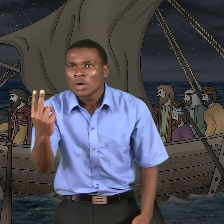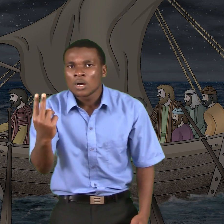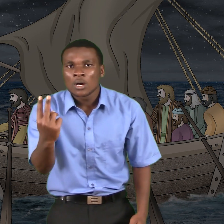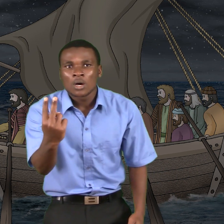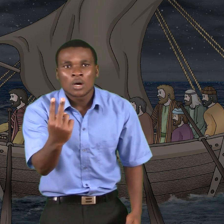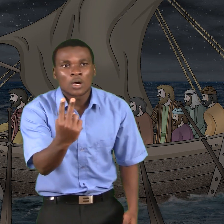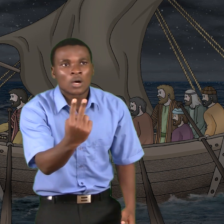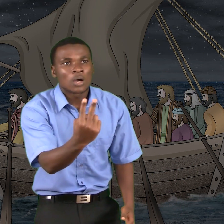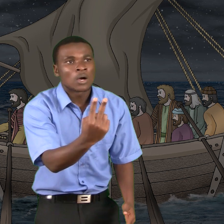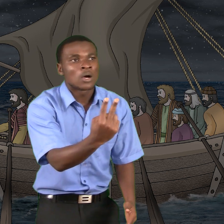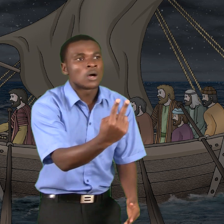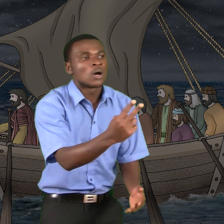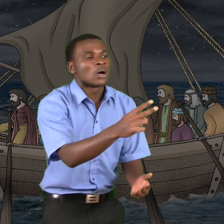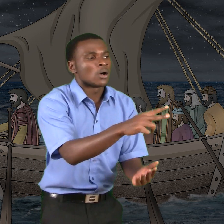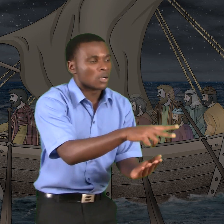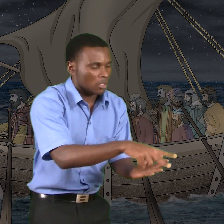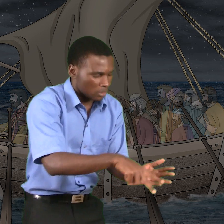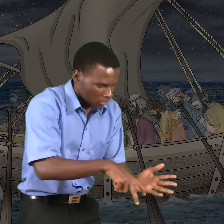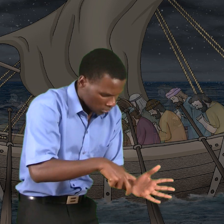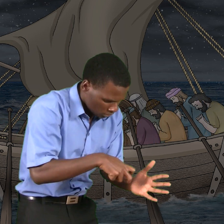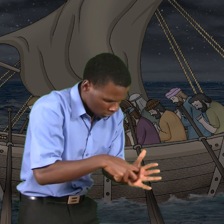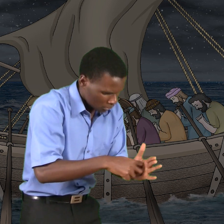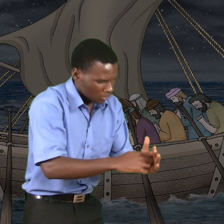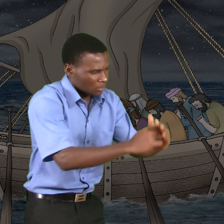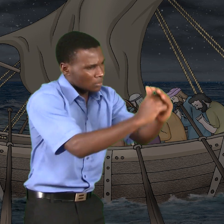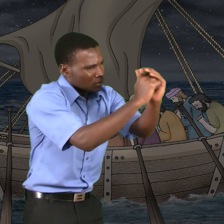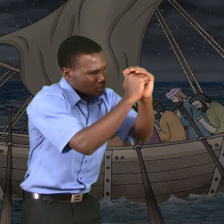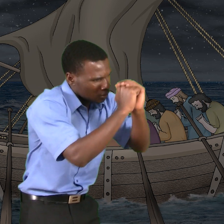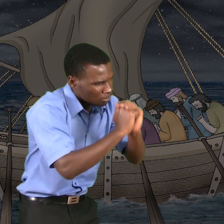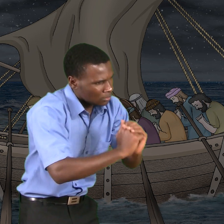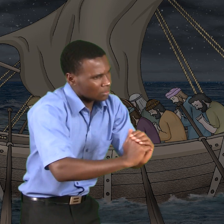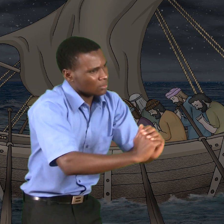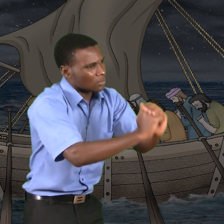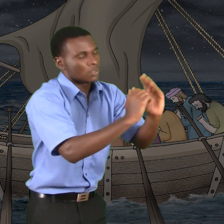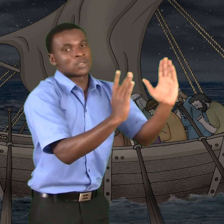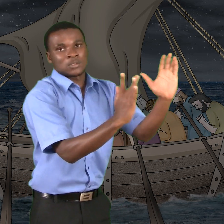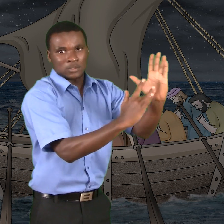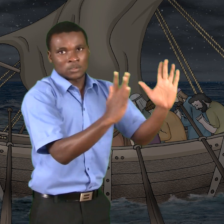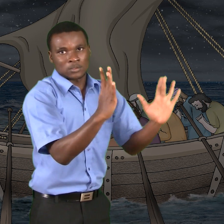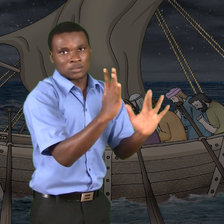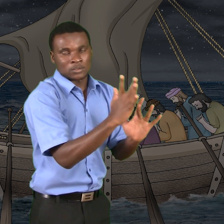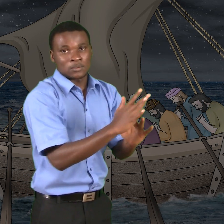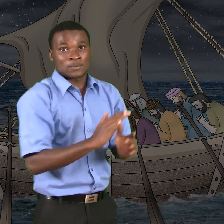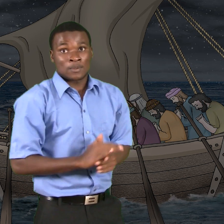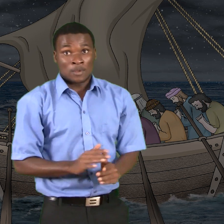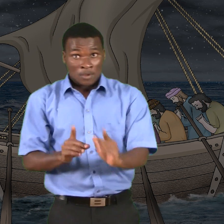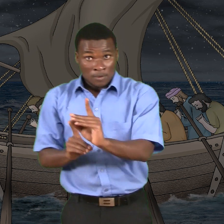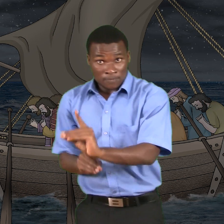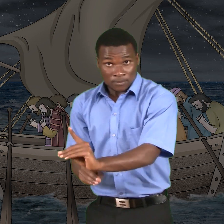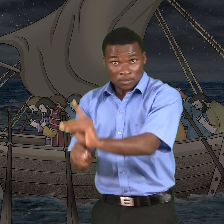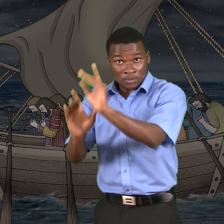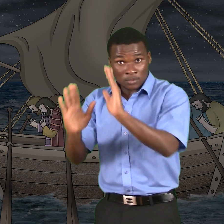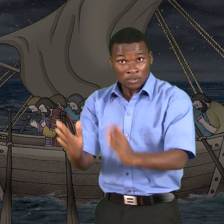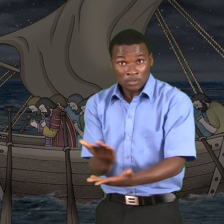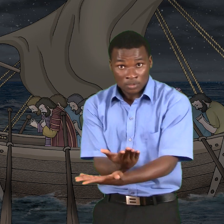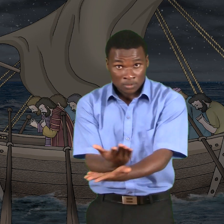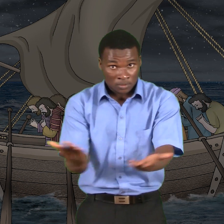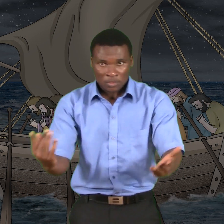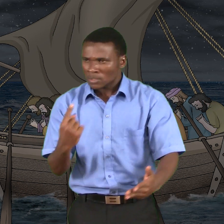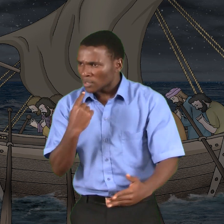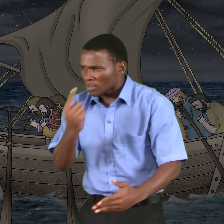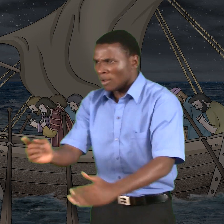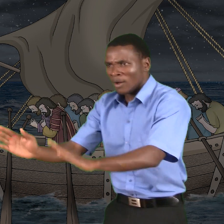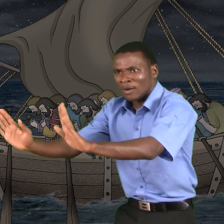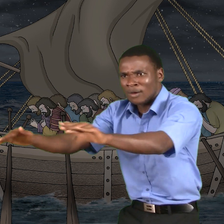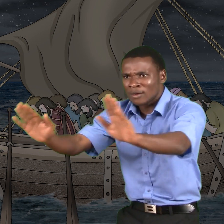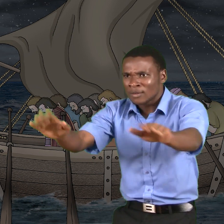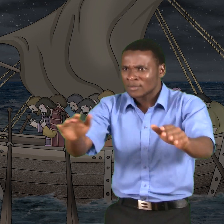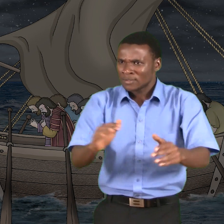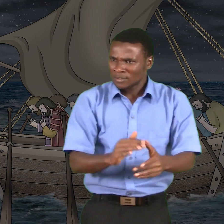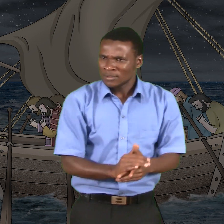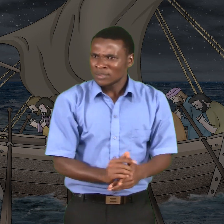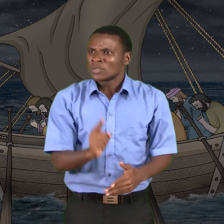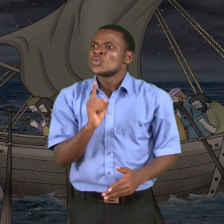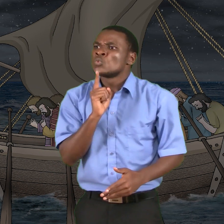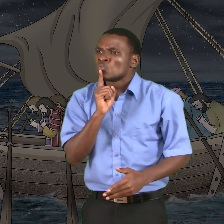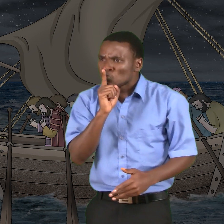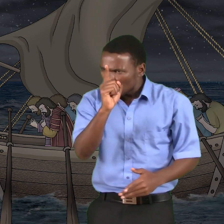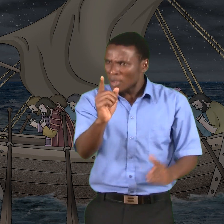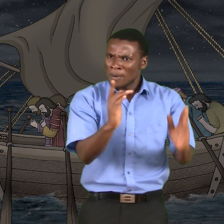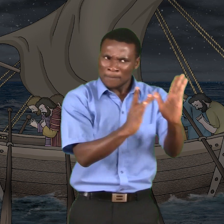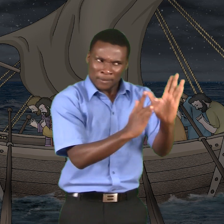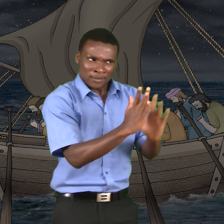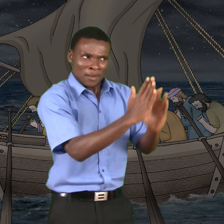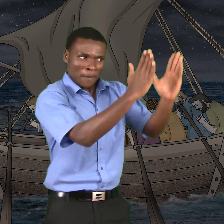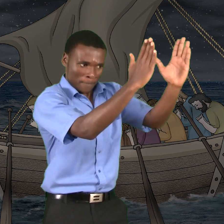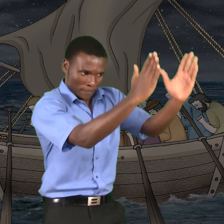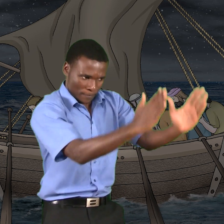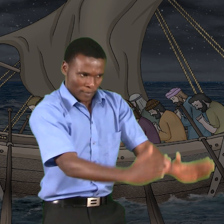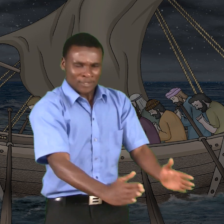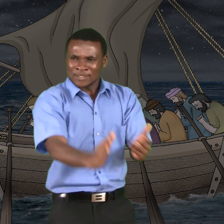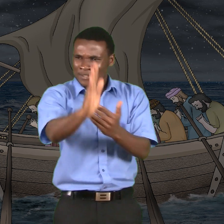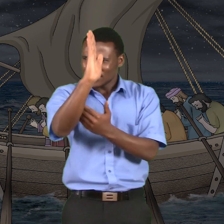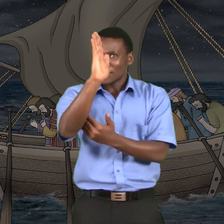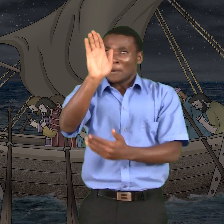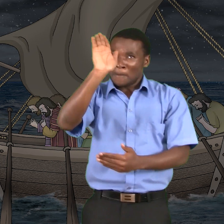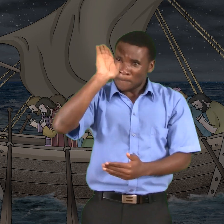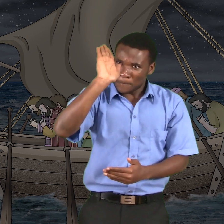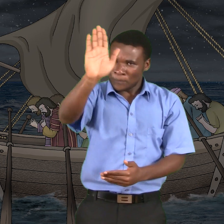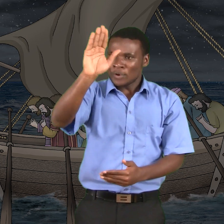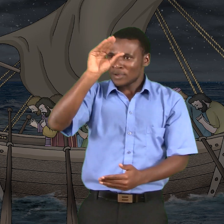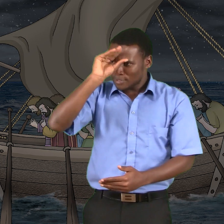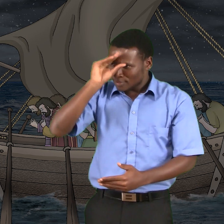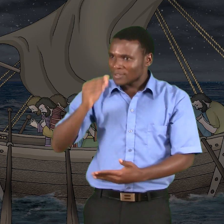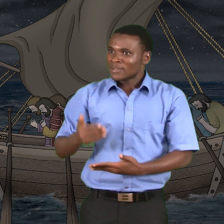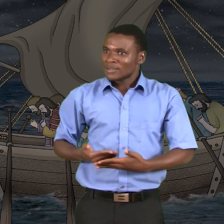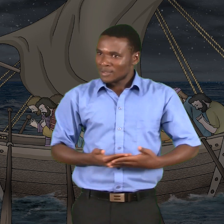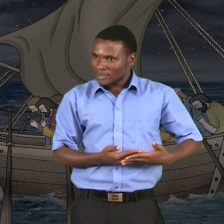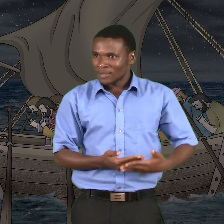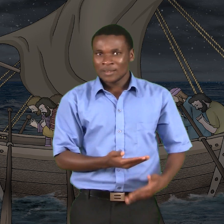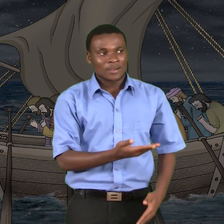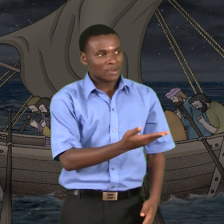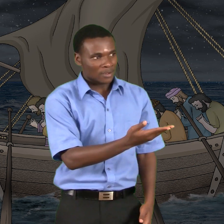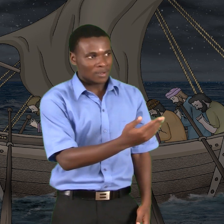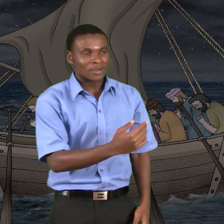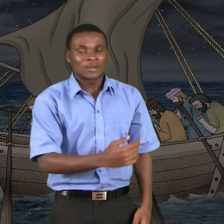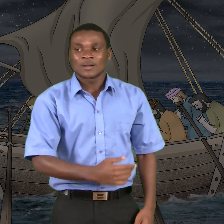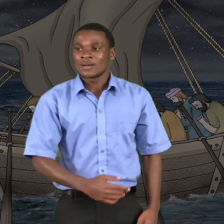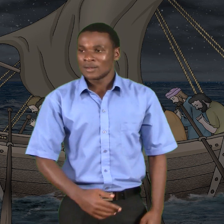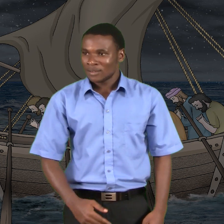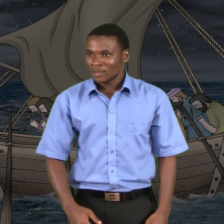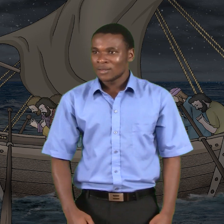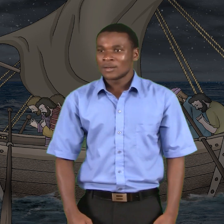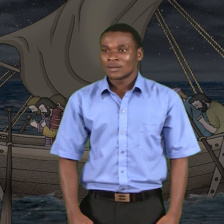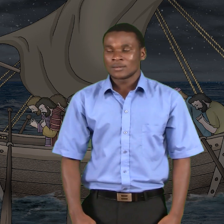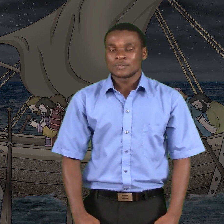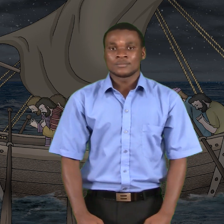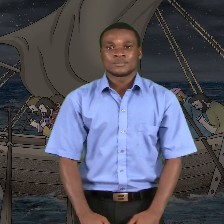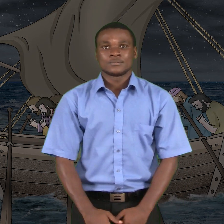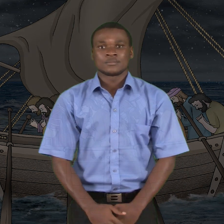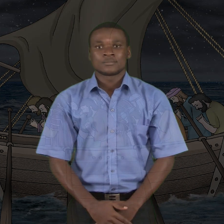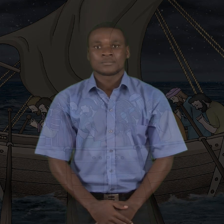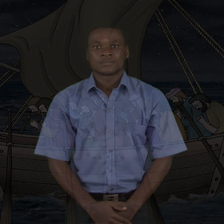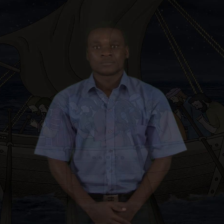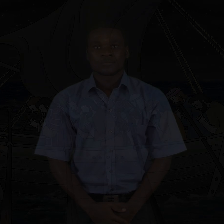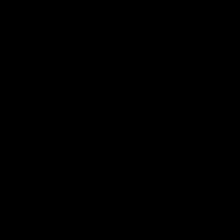Then those who were in the boat worshiped Him, saying, “Truly You are the Son of God!”